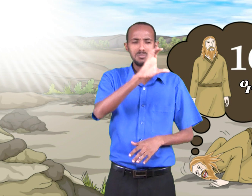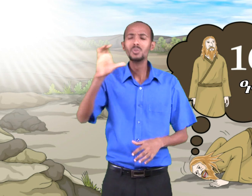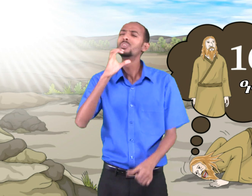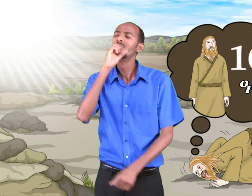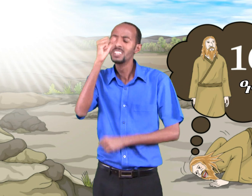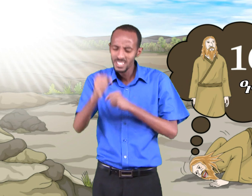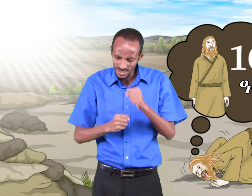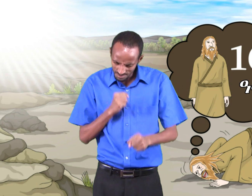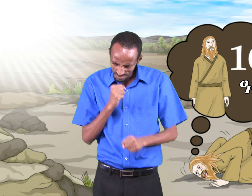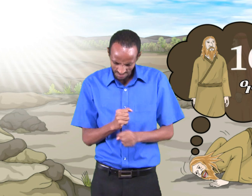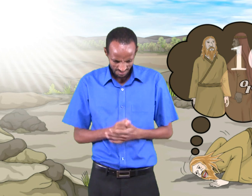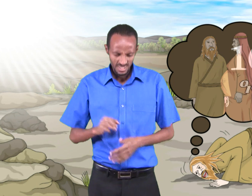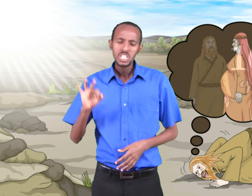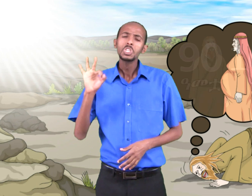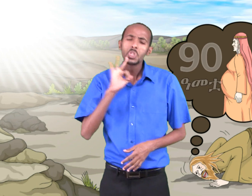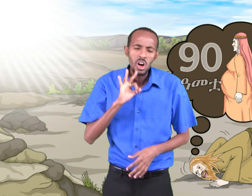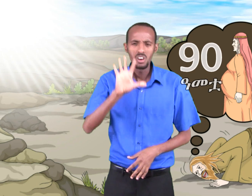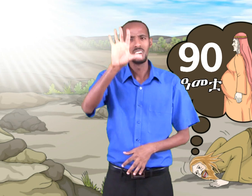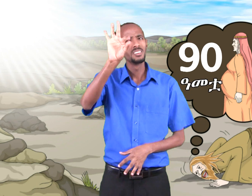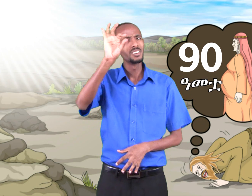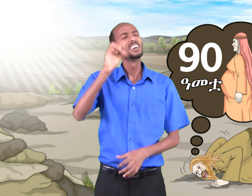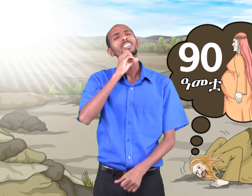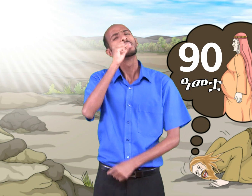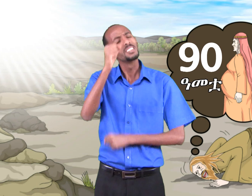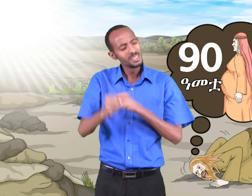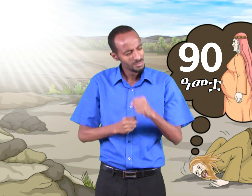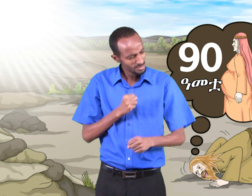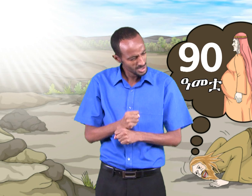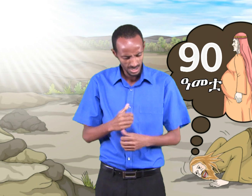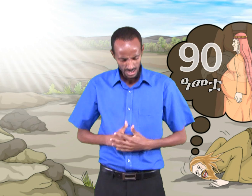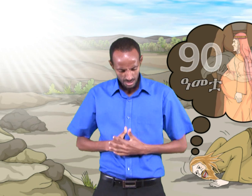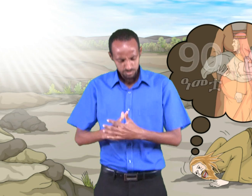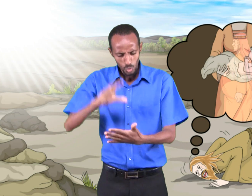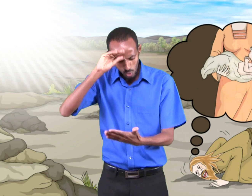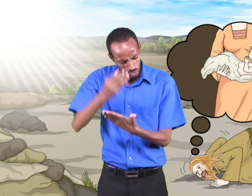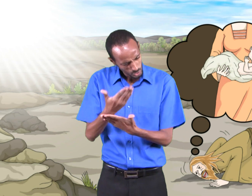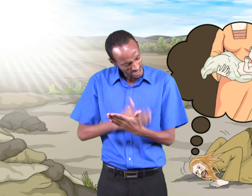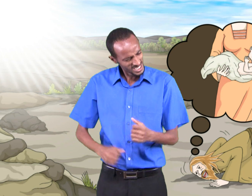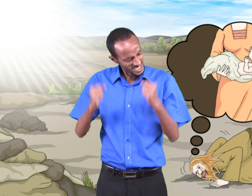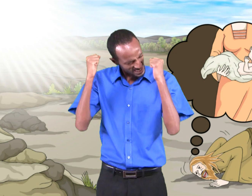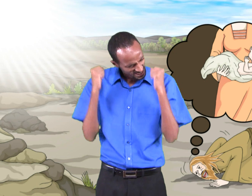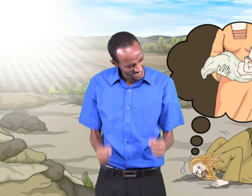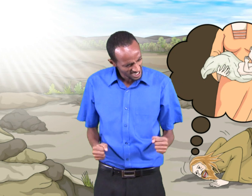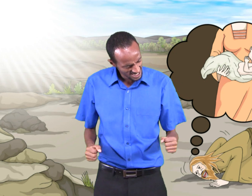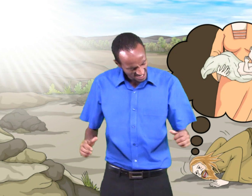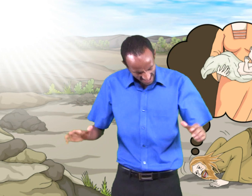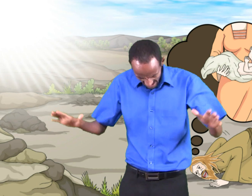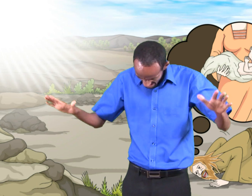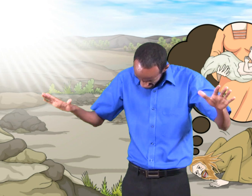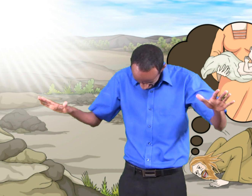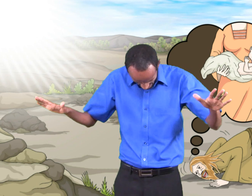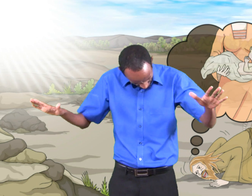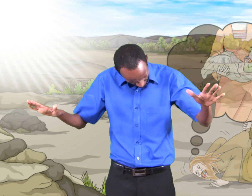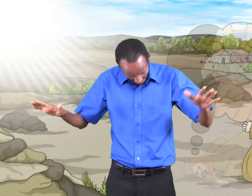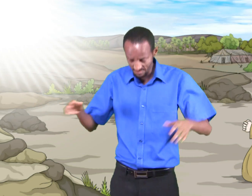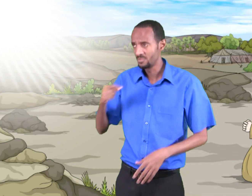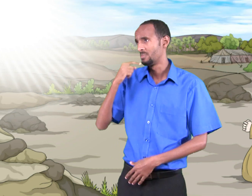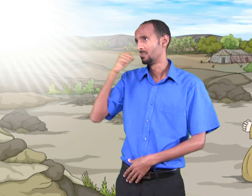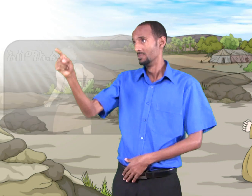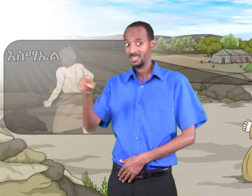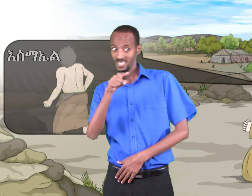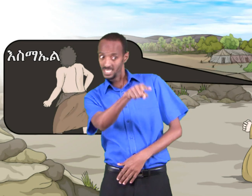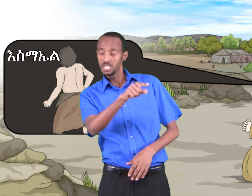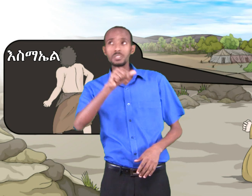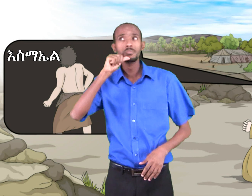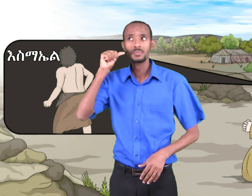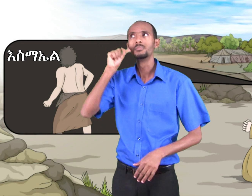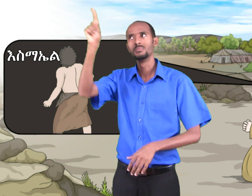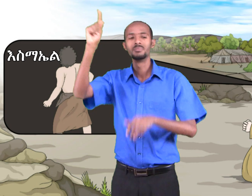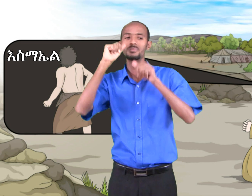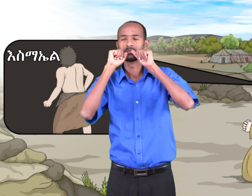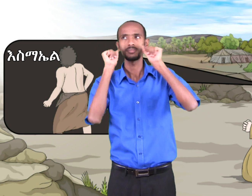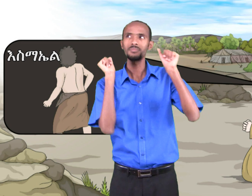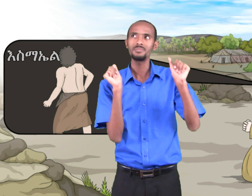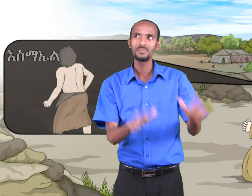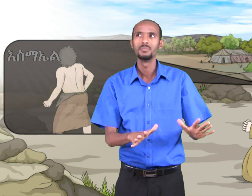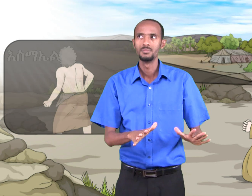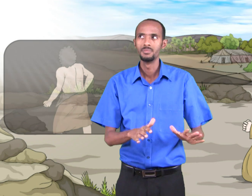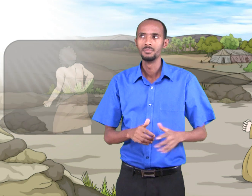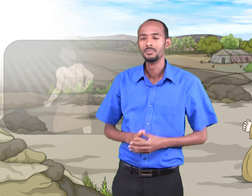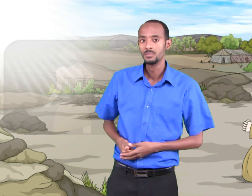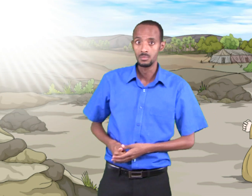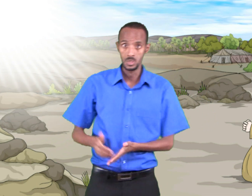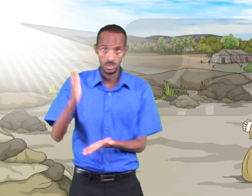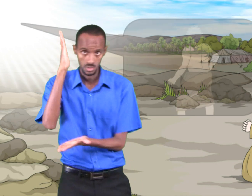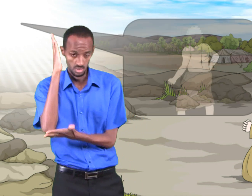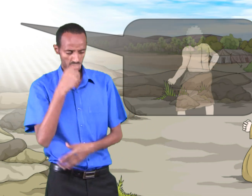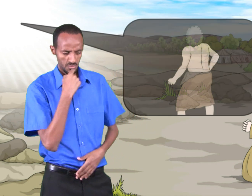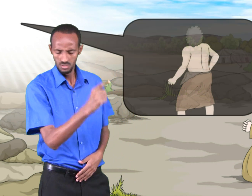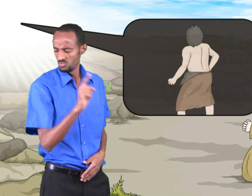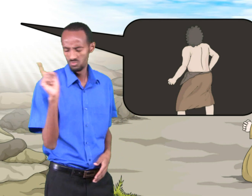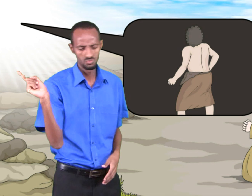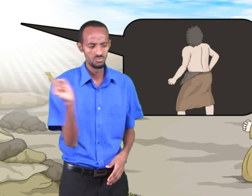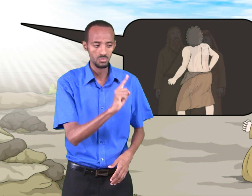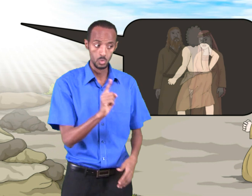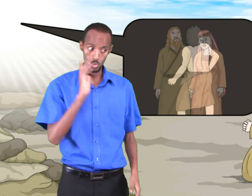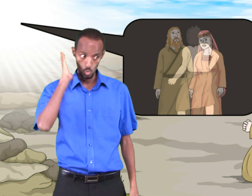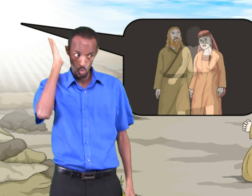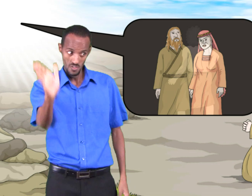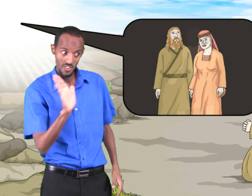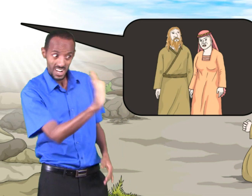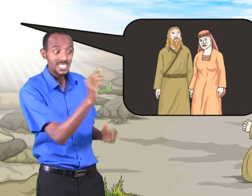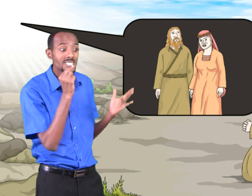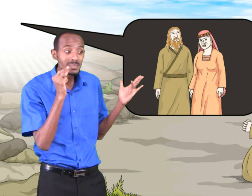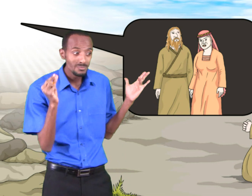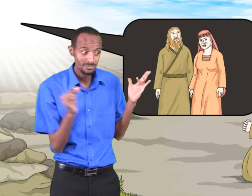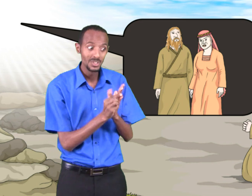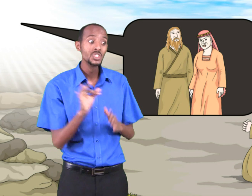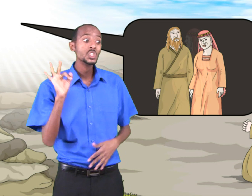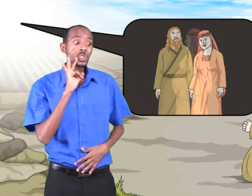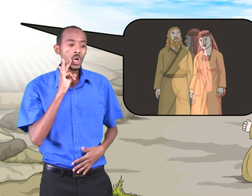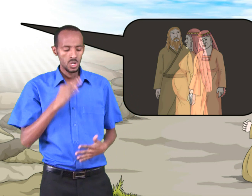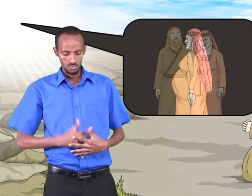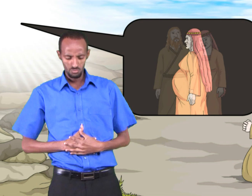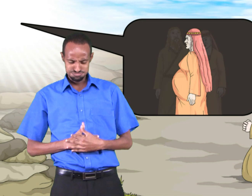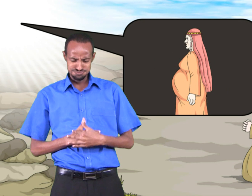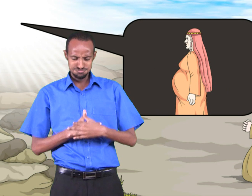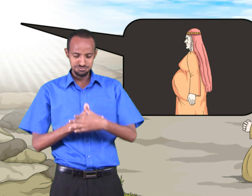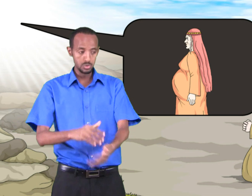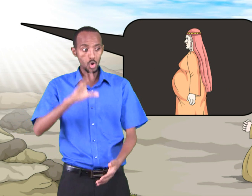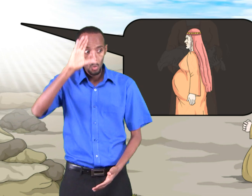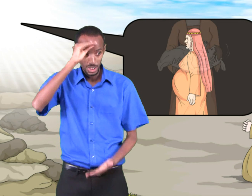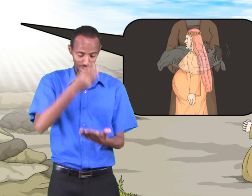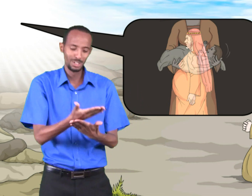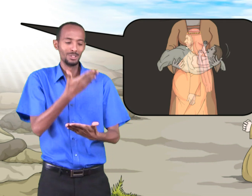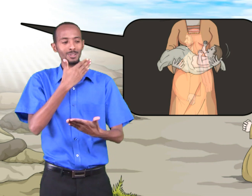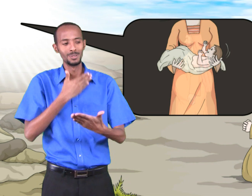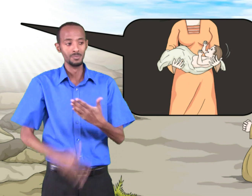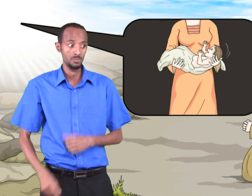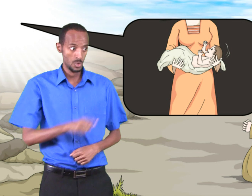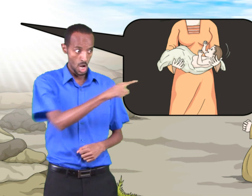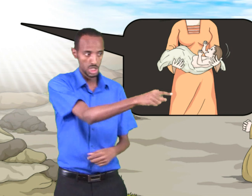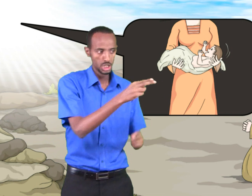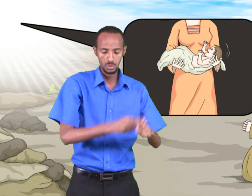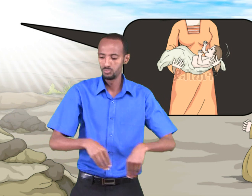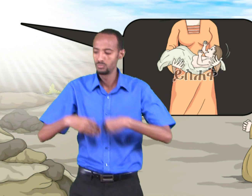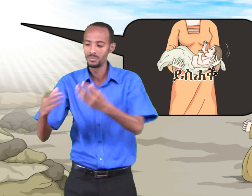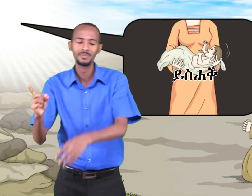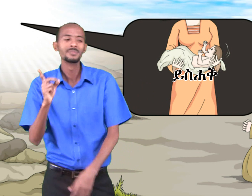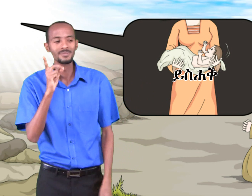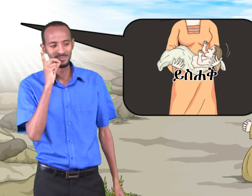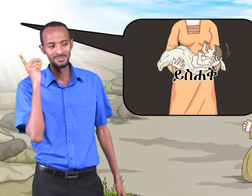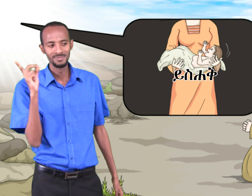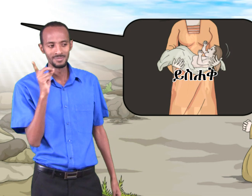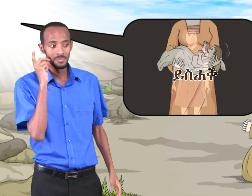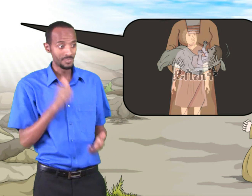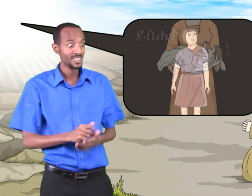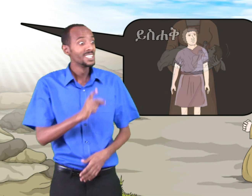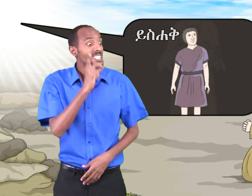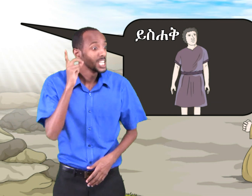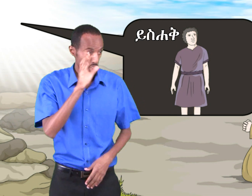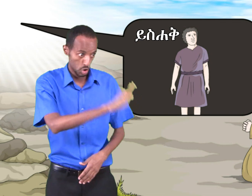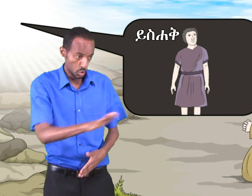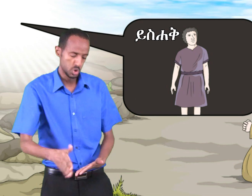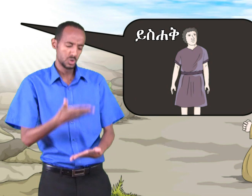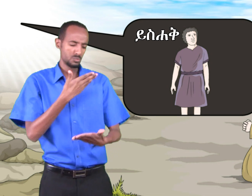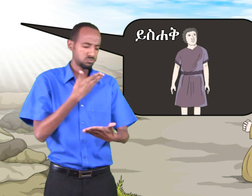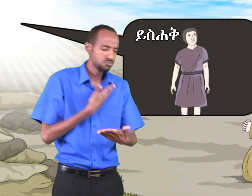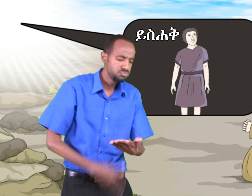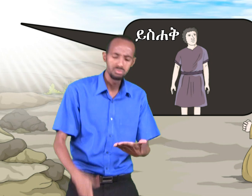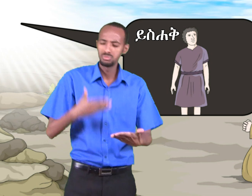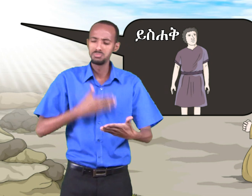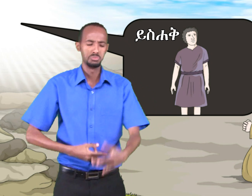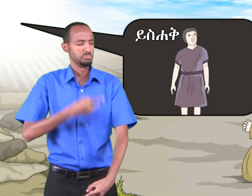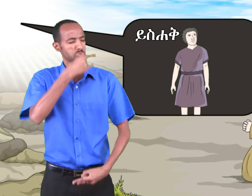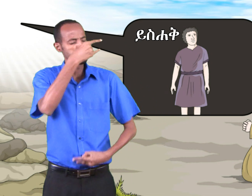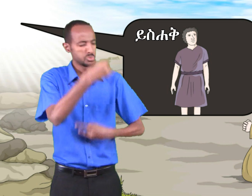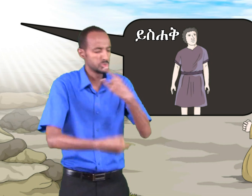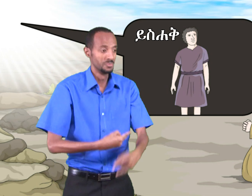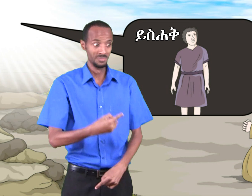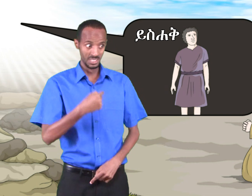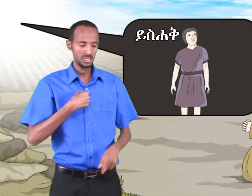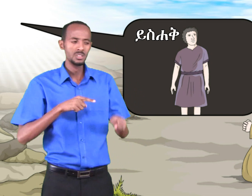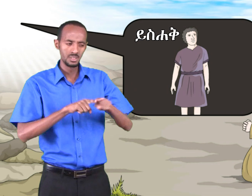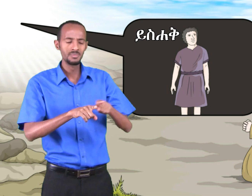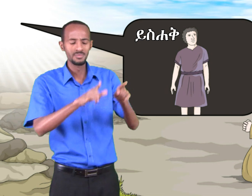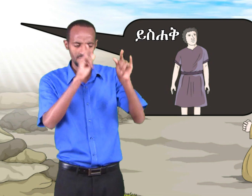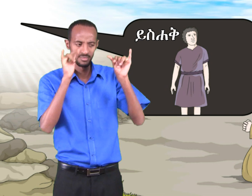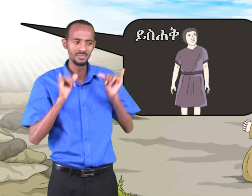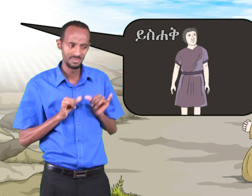Can Sarah give birth at the age of ninety?” And Abraham said to God, “O that Ishmael might live under Your blessing!” But God replied, “Your wife Sarah will indeed bear you a son, and you are to name him Isaac.